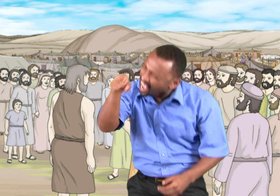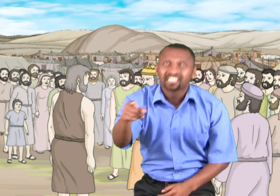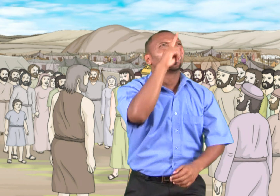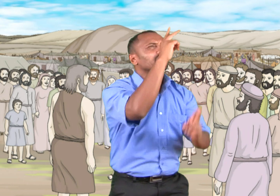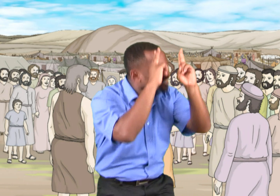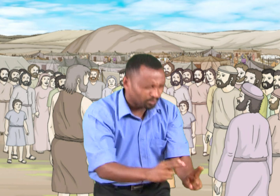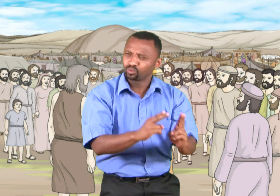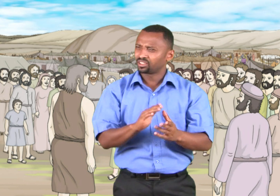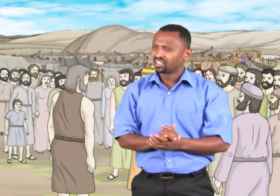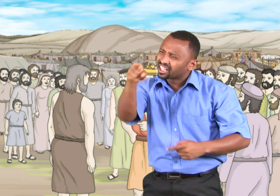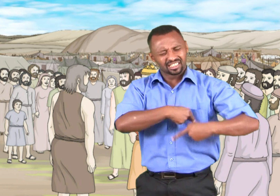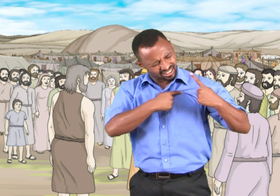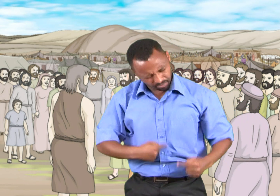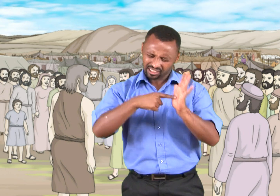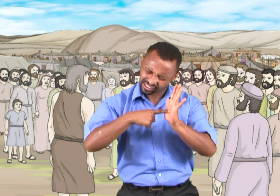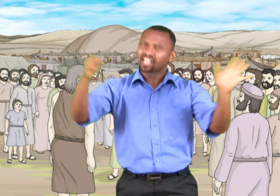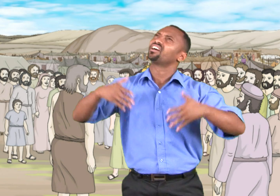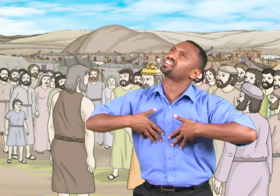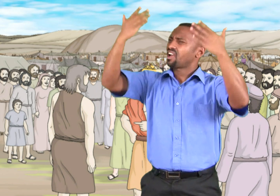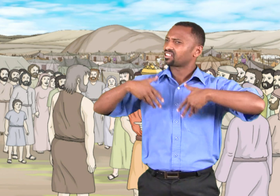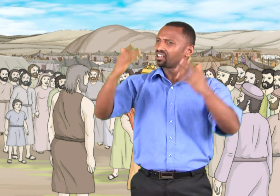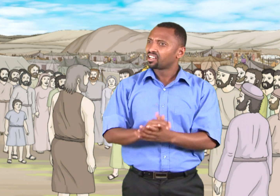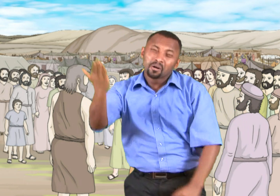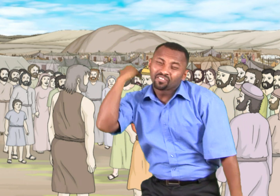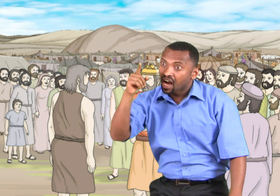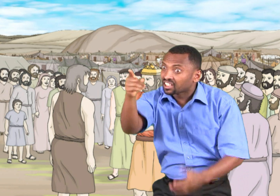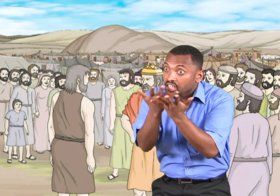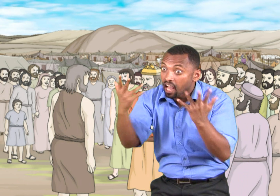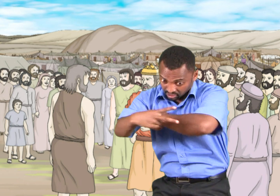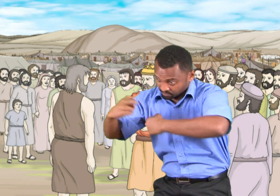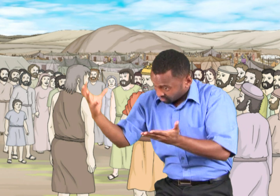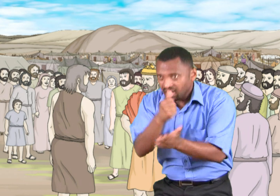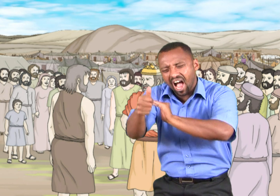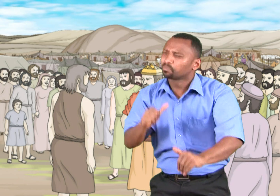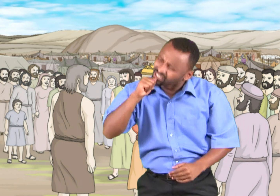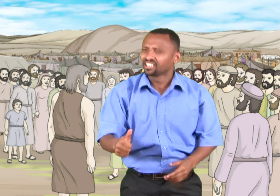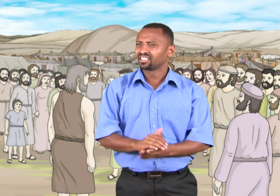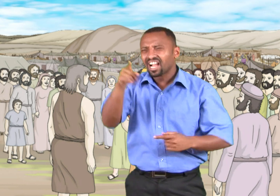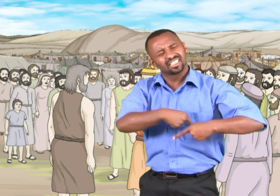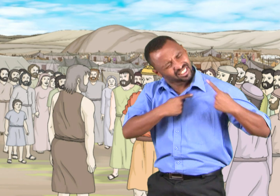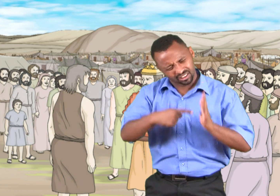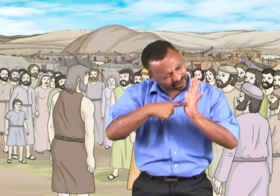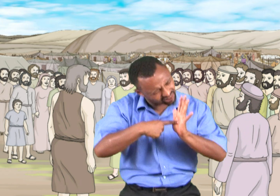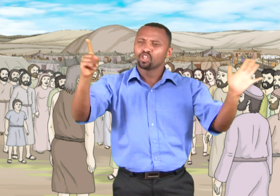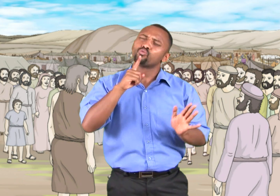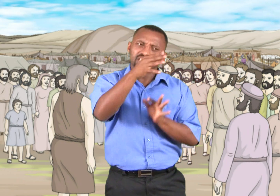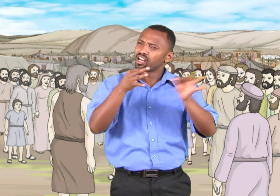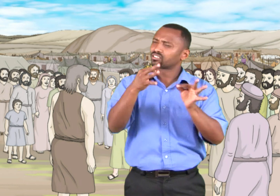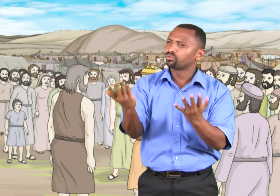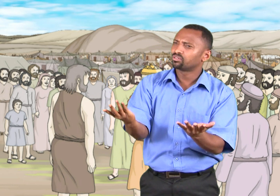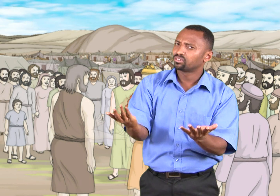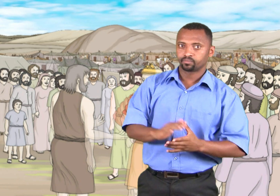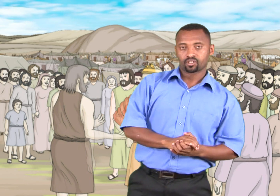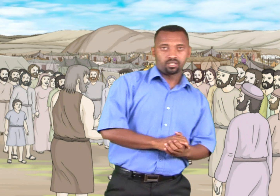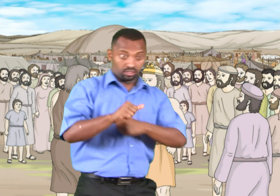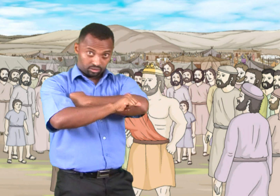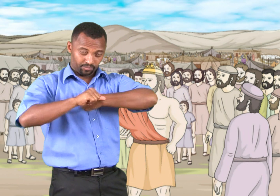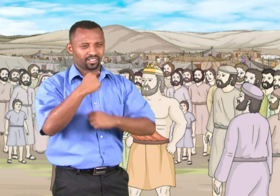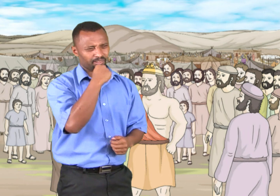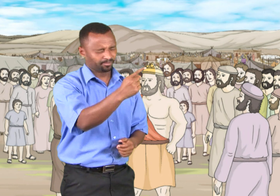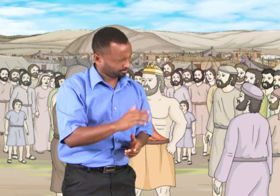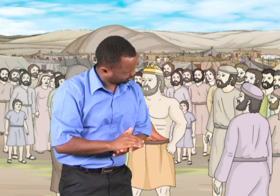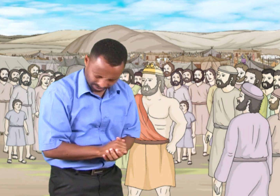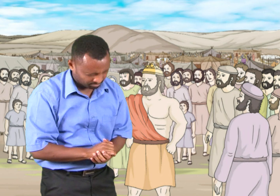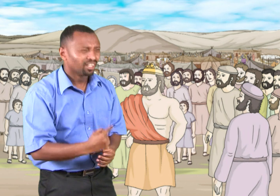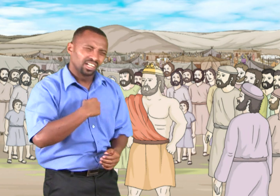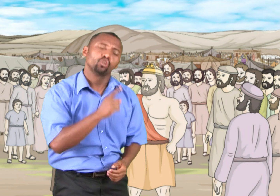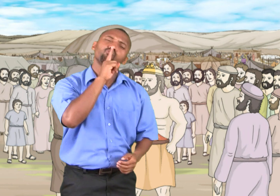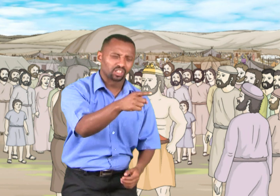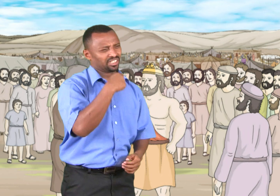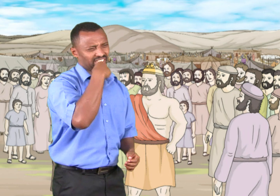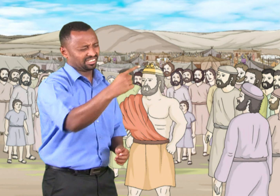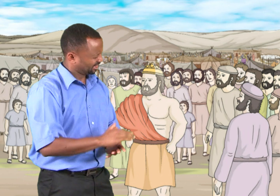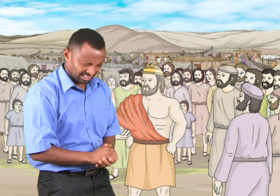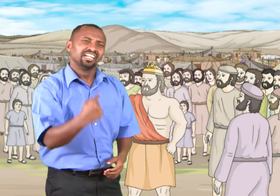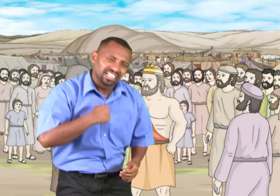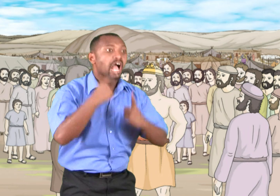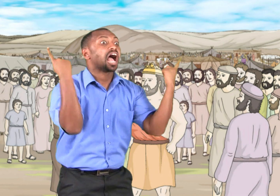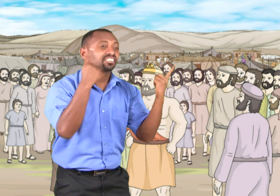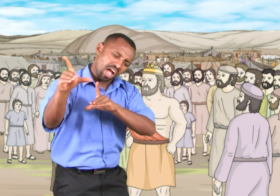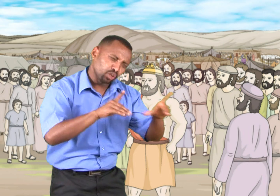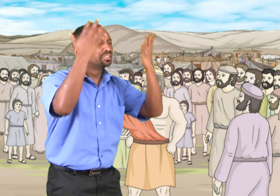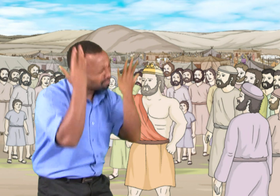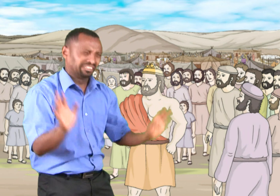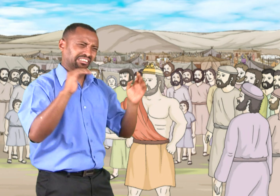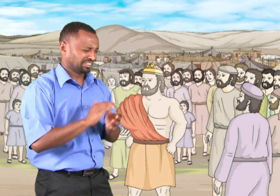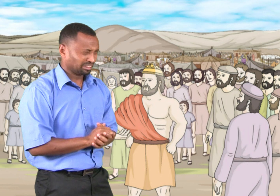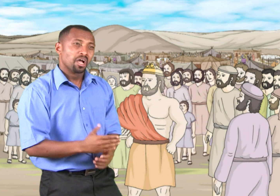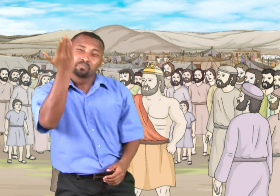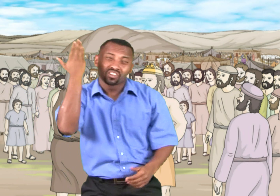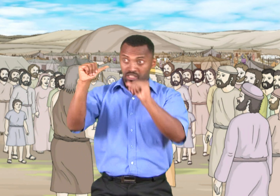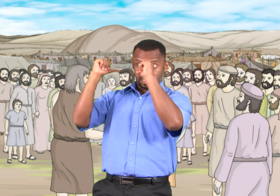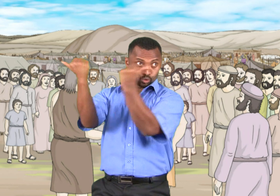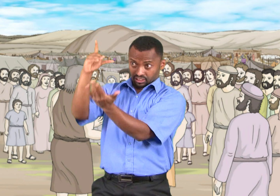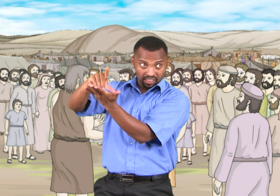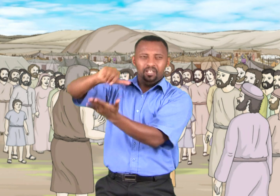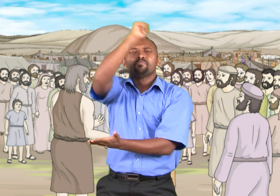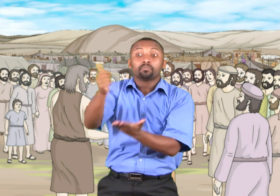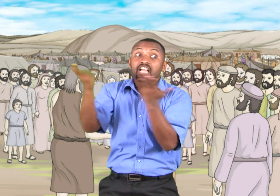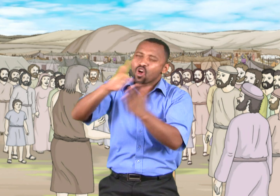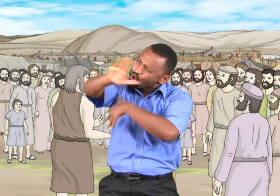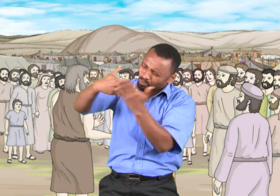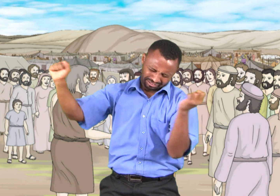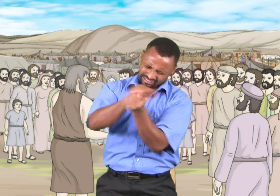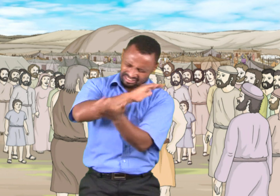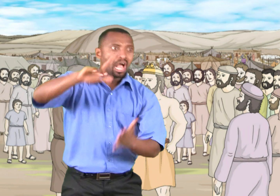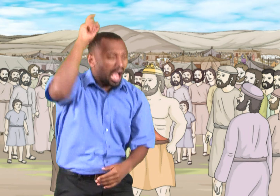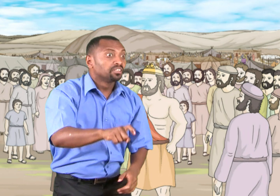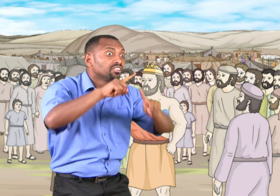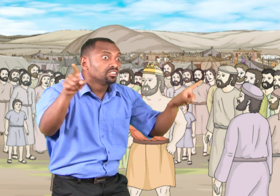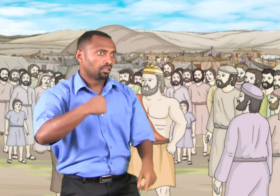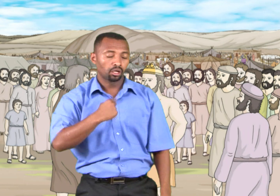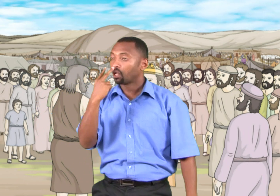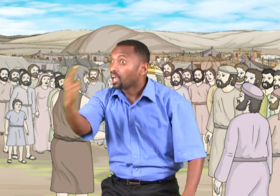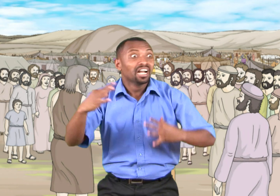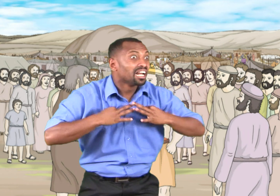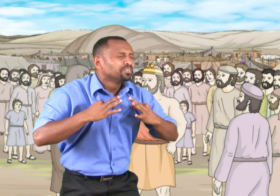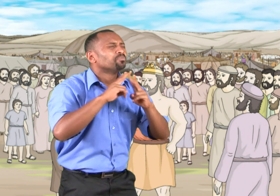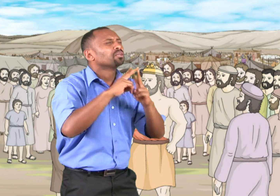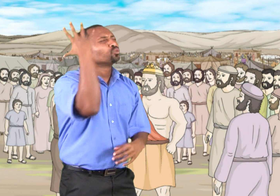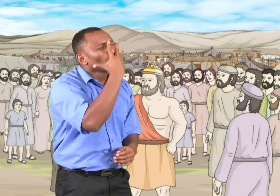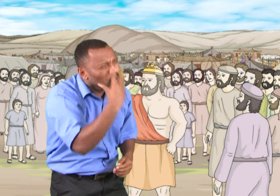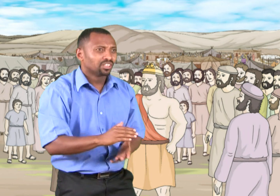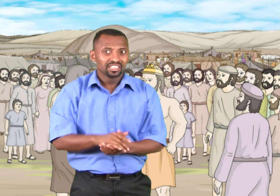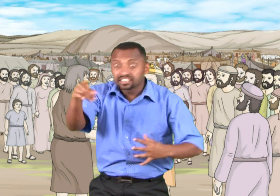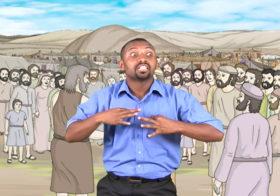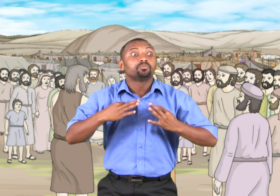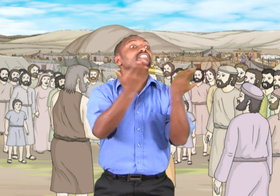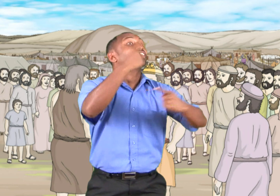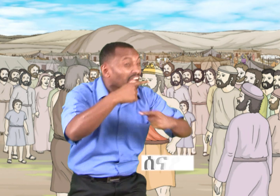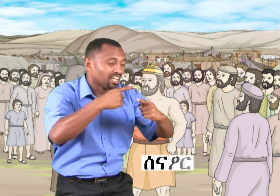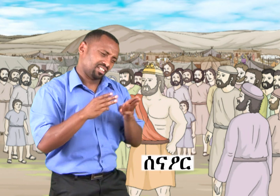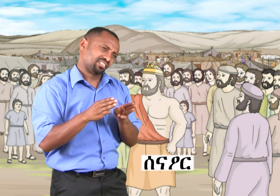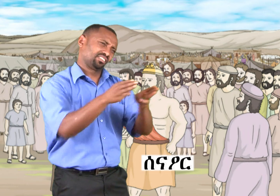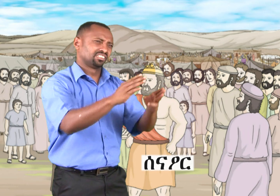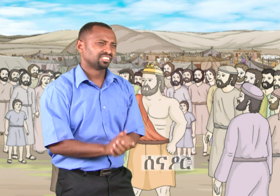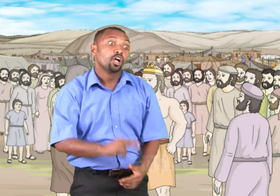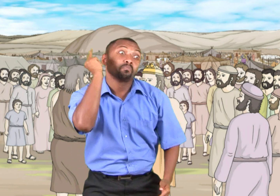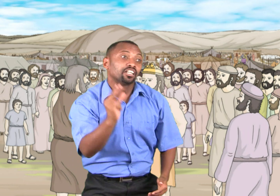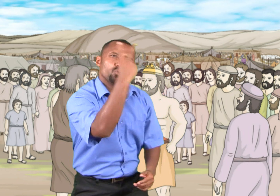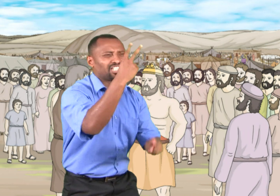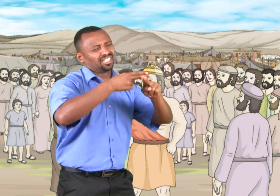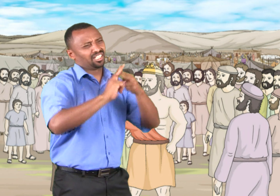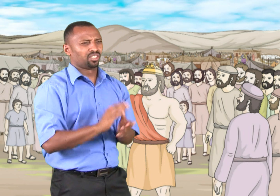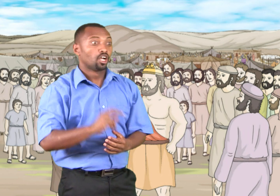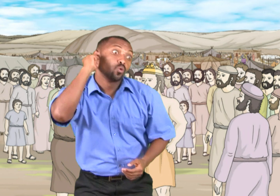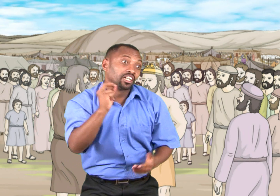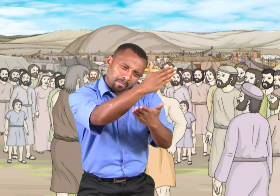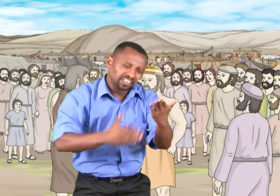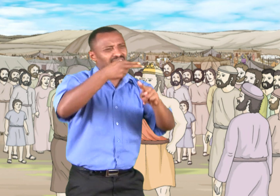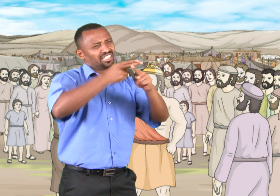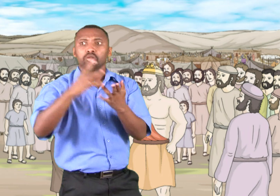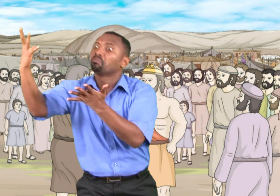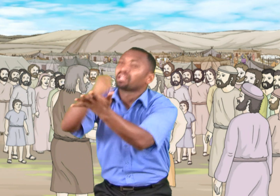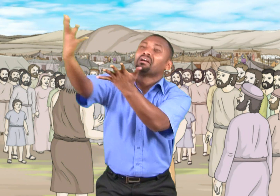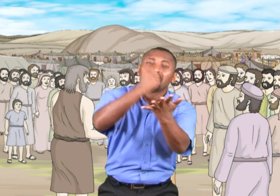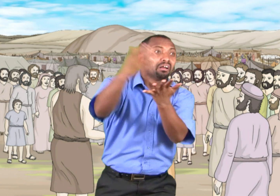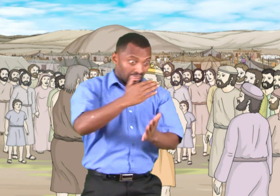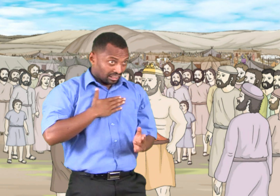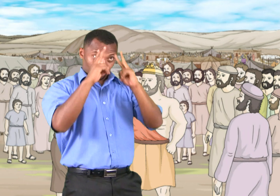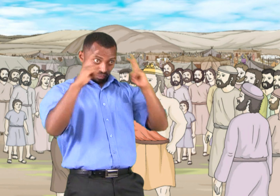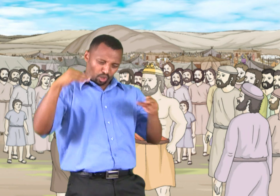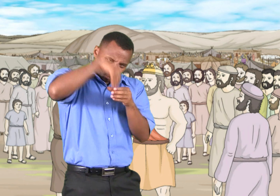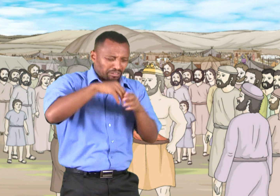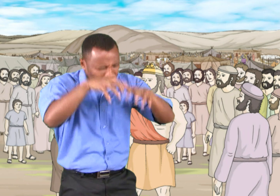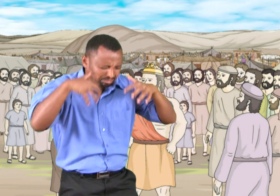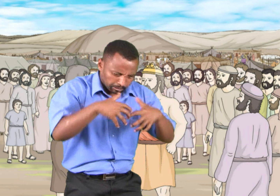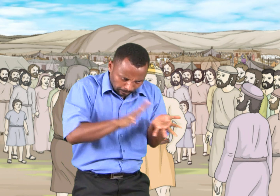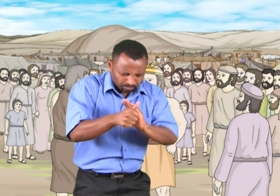So Joshua said to Achan, “My son, give glory to the LORD, the God of Israel, and make a confession to Him. I urge you to tell me what you have done; do not hide it from me.” “It is true,” Achan replied, “I have sinned against the LORD, the God of Israel.